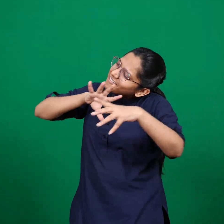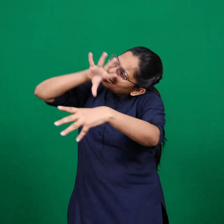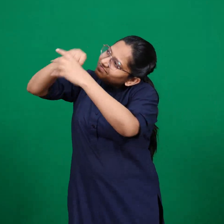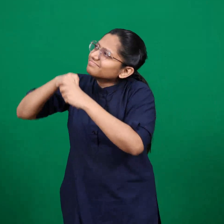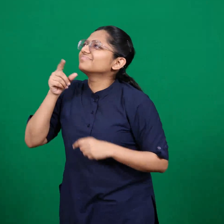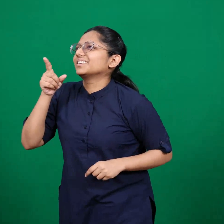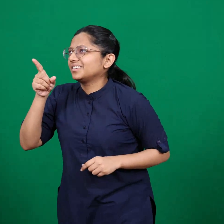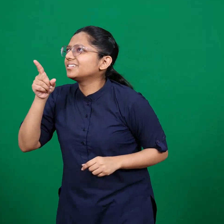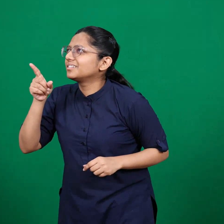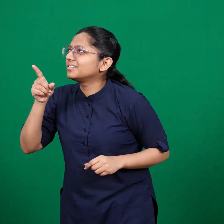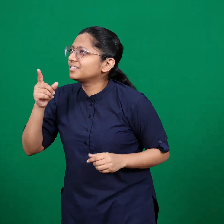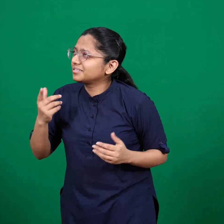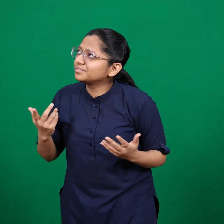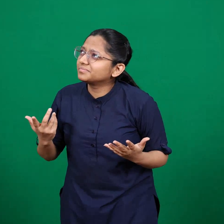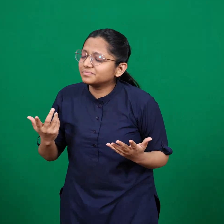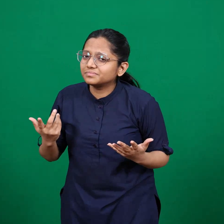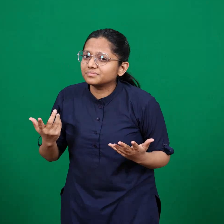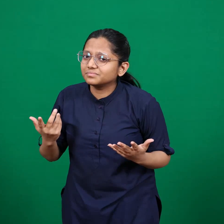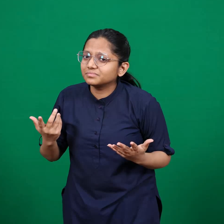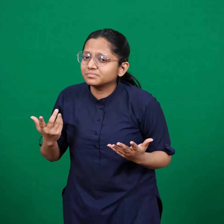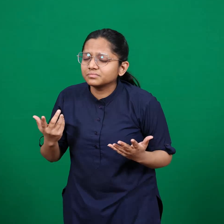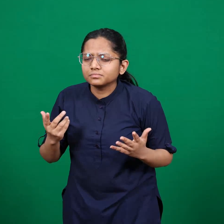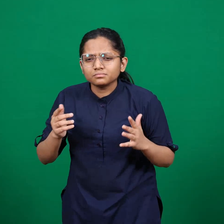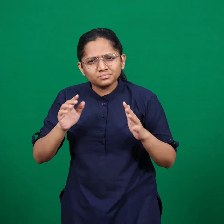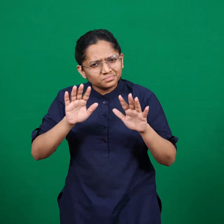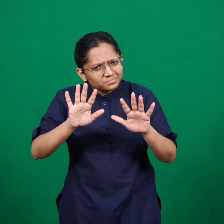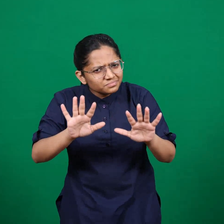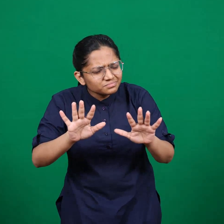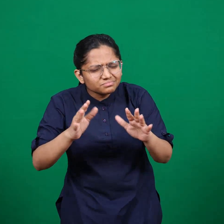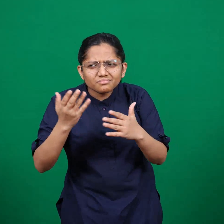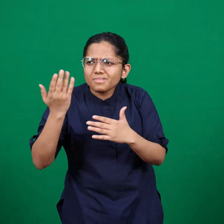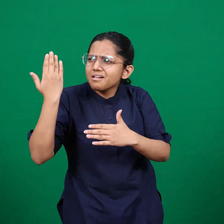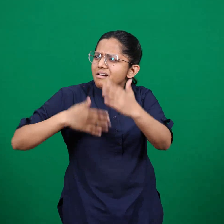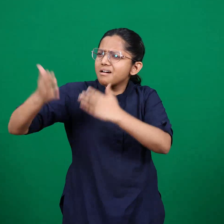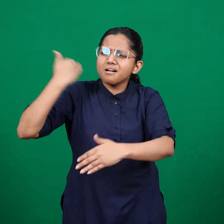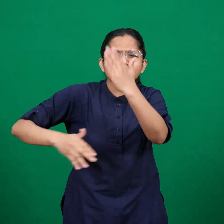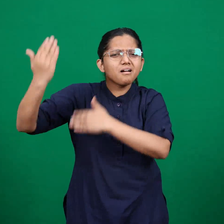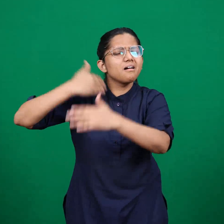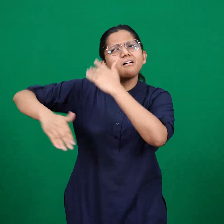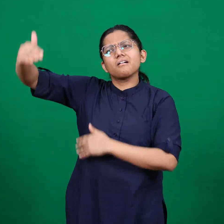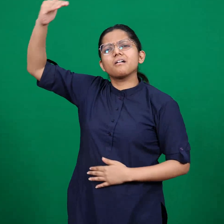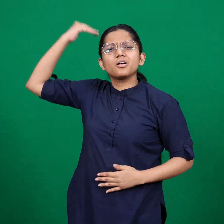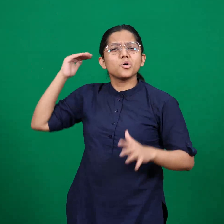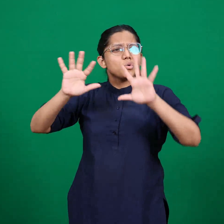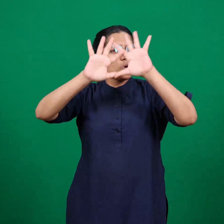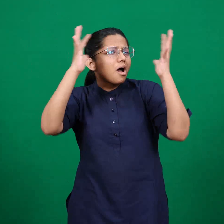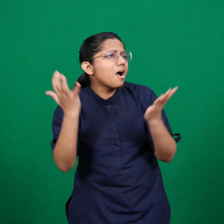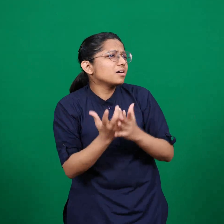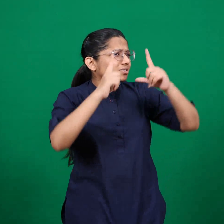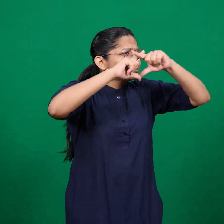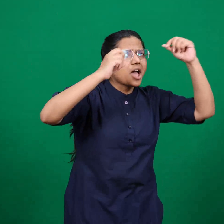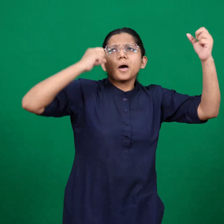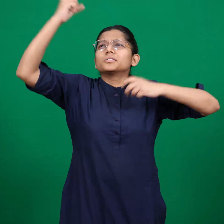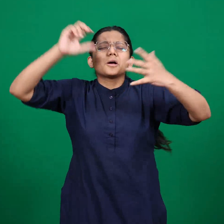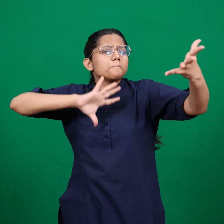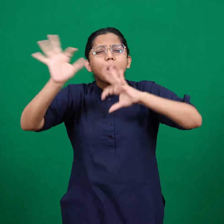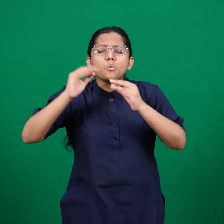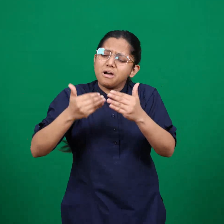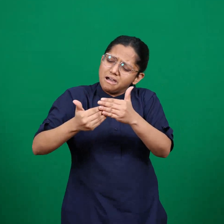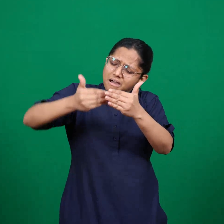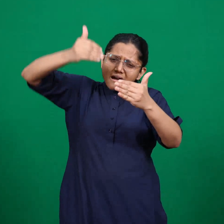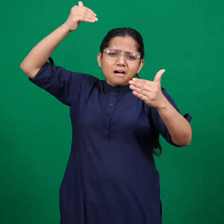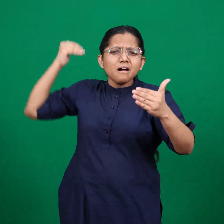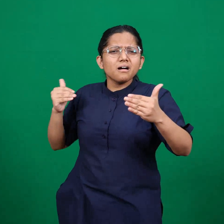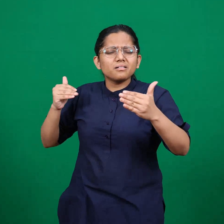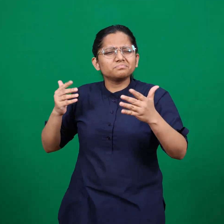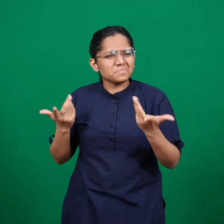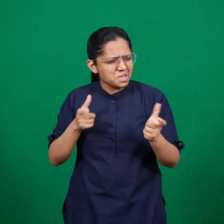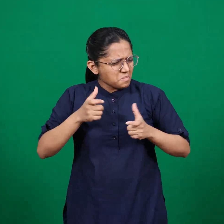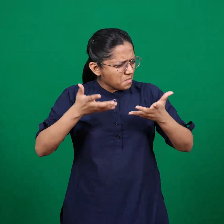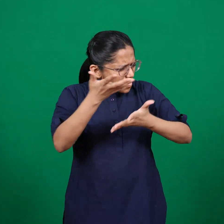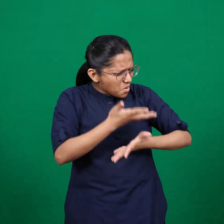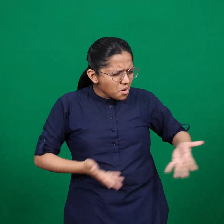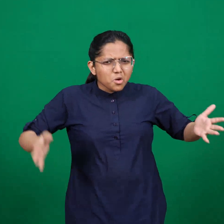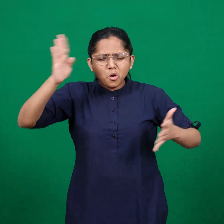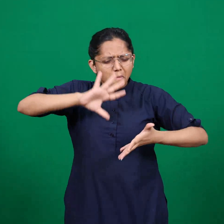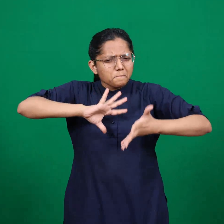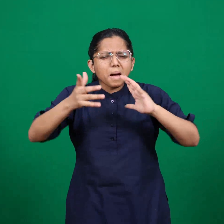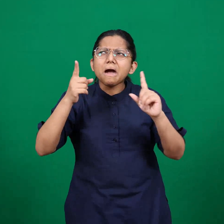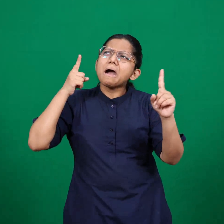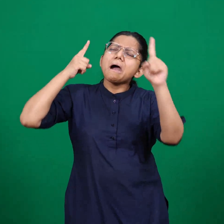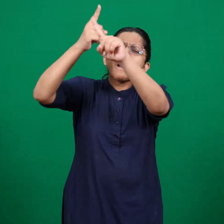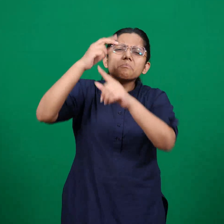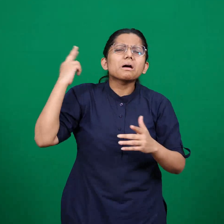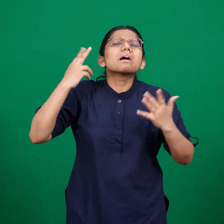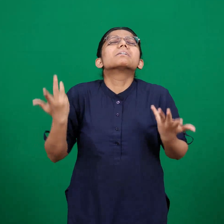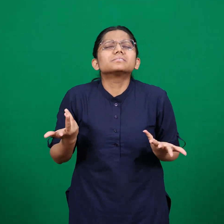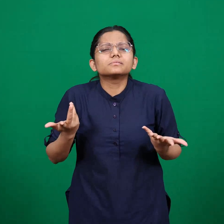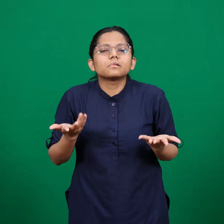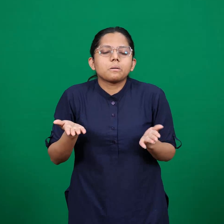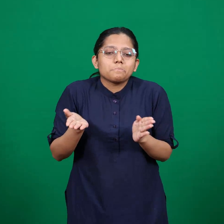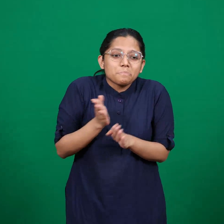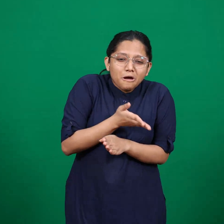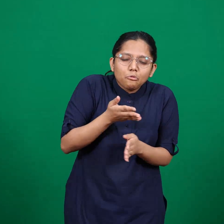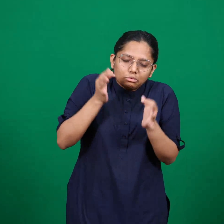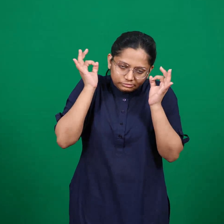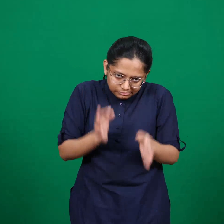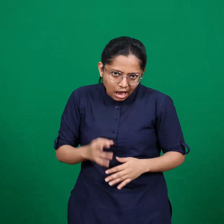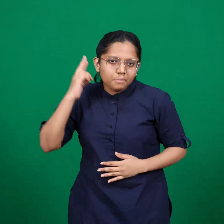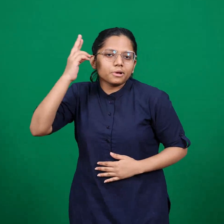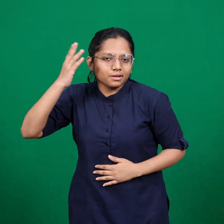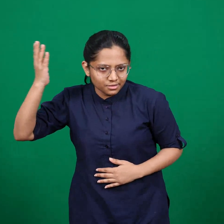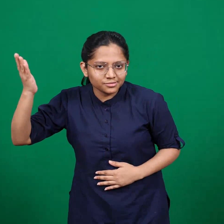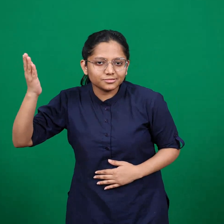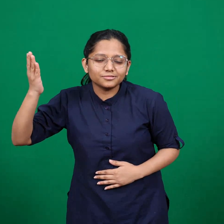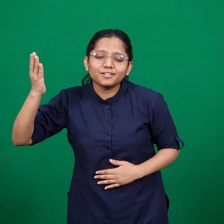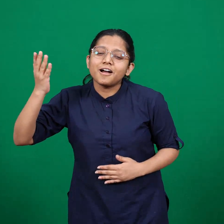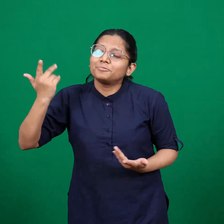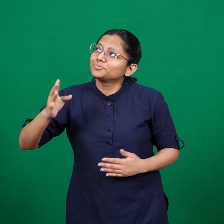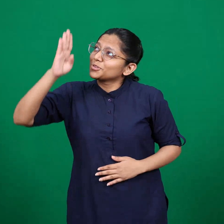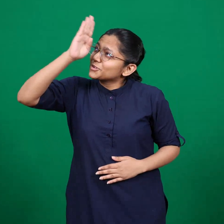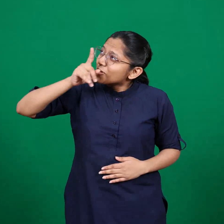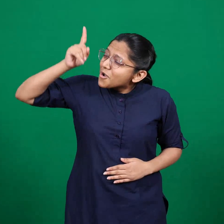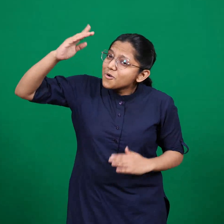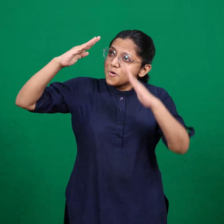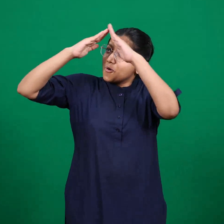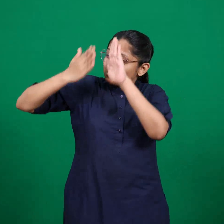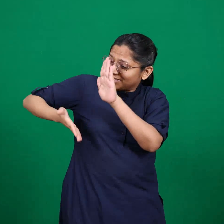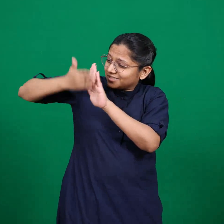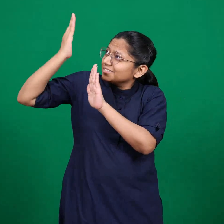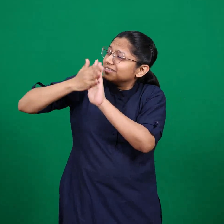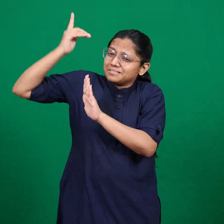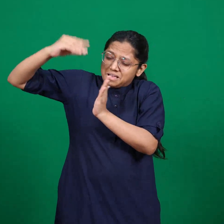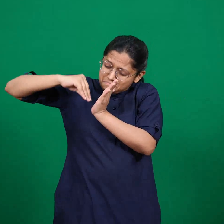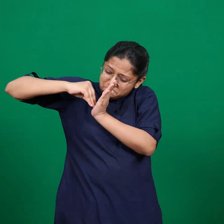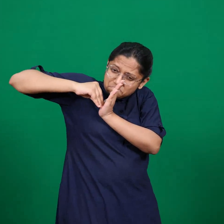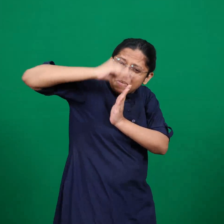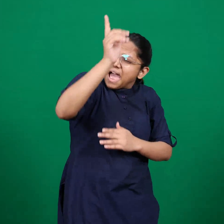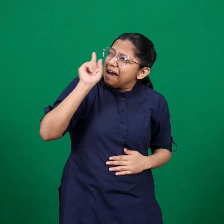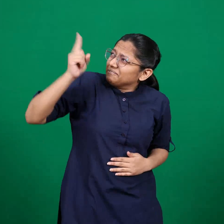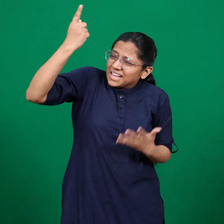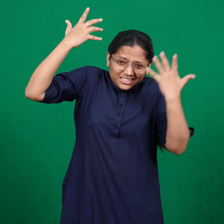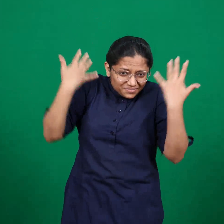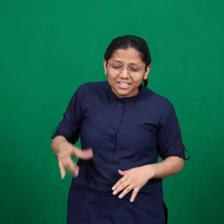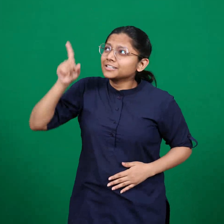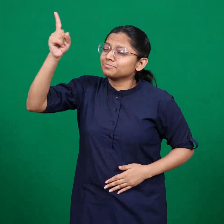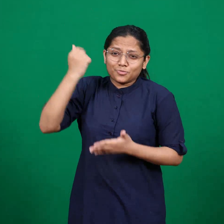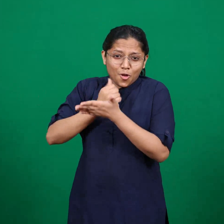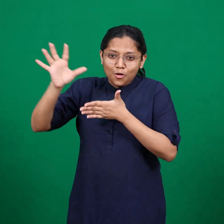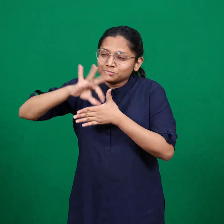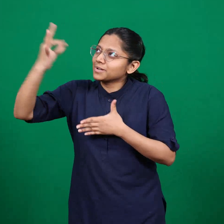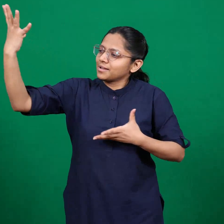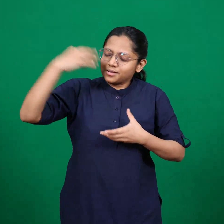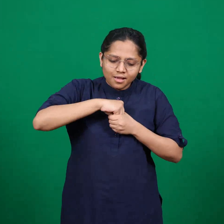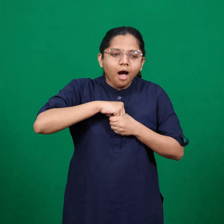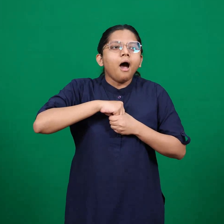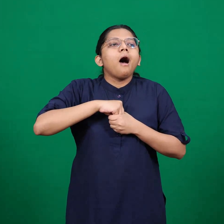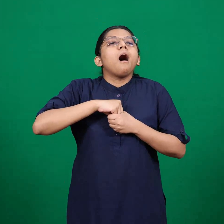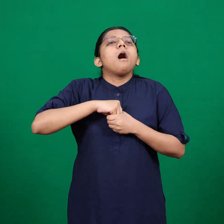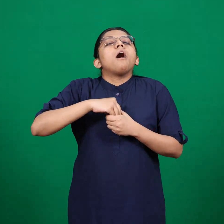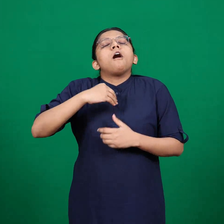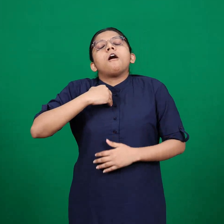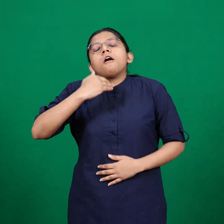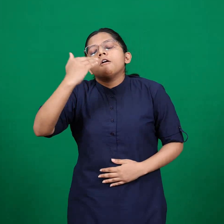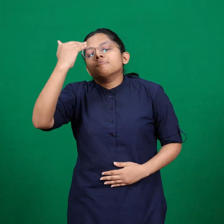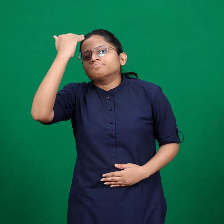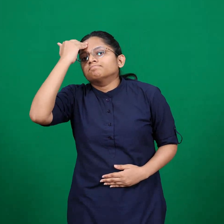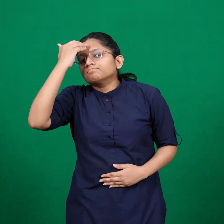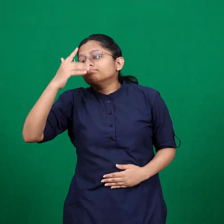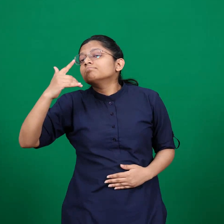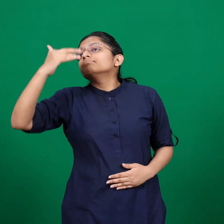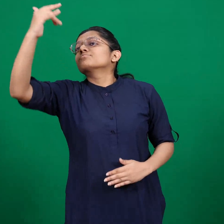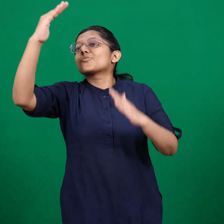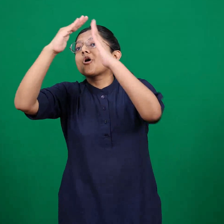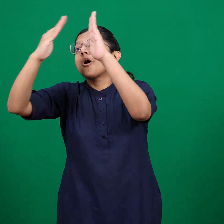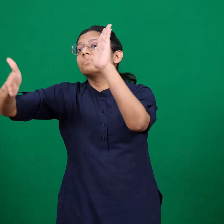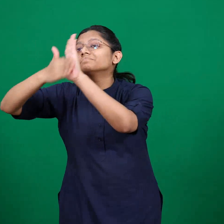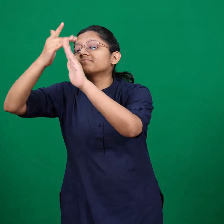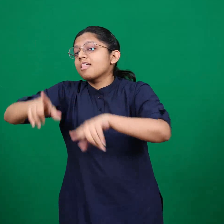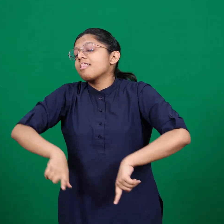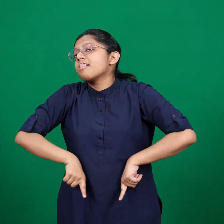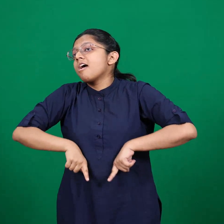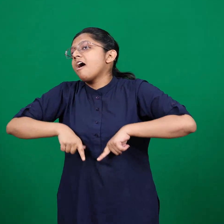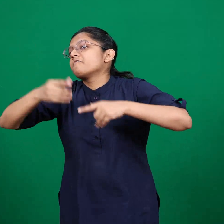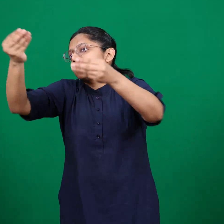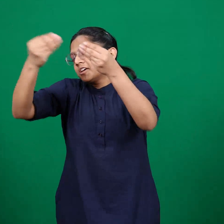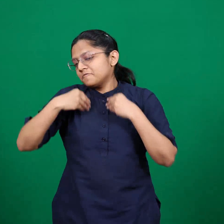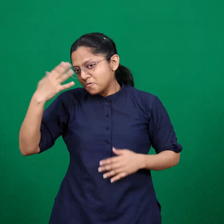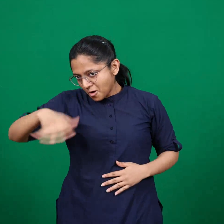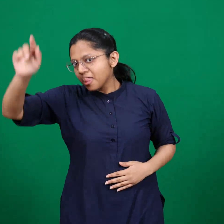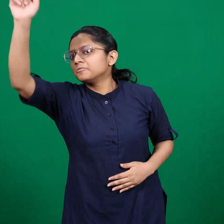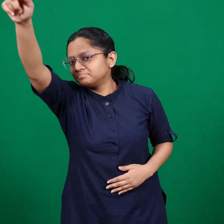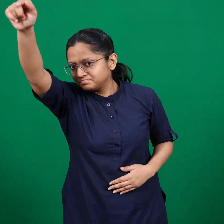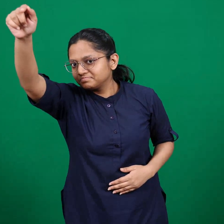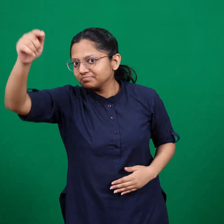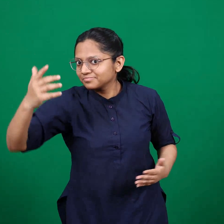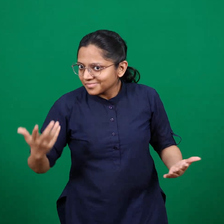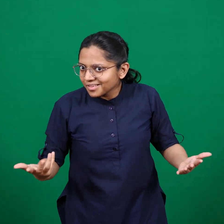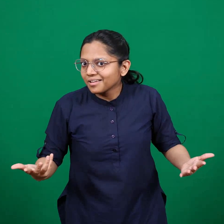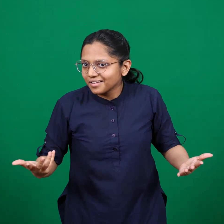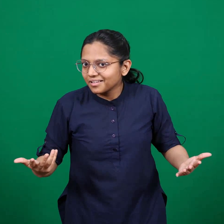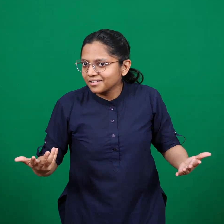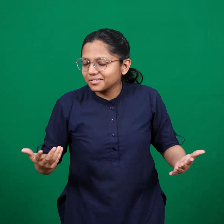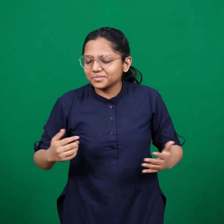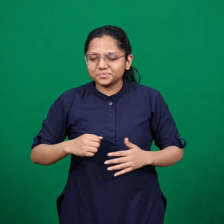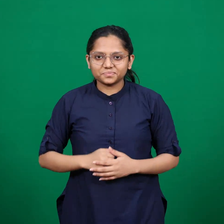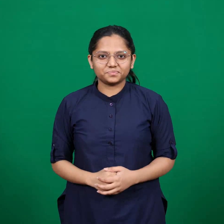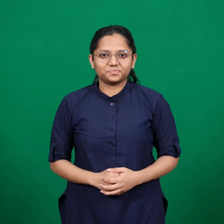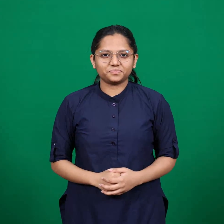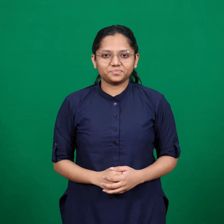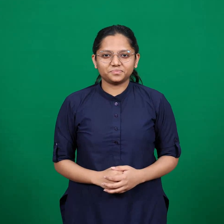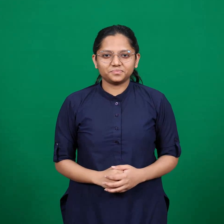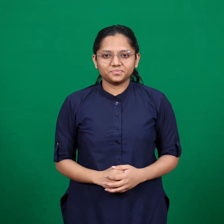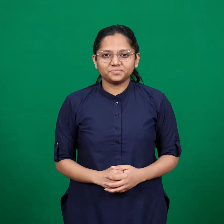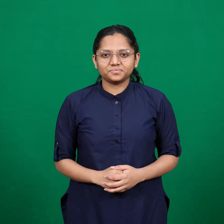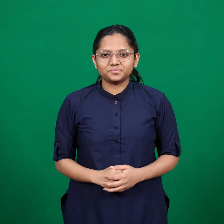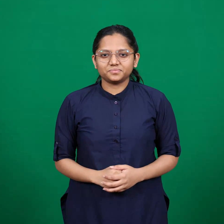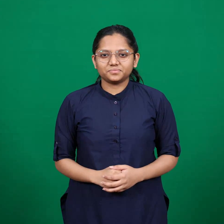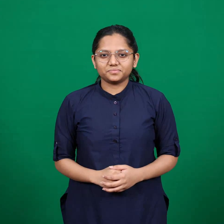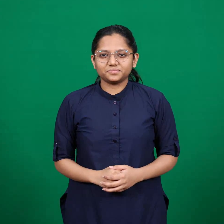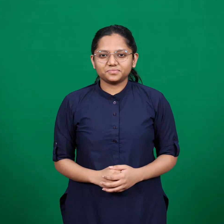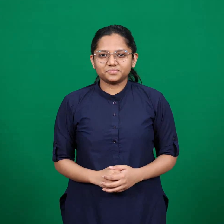And God has prepared us for this very purpose and has given us the Spirit as a pledge of what is to come.